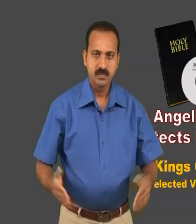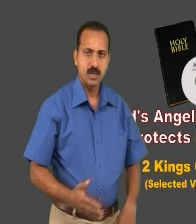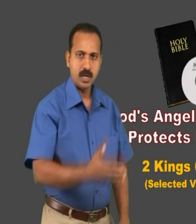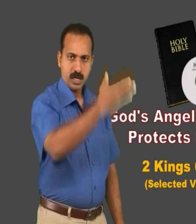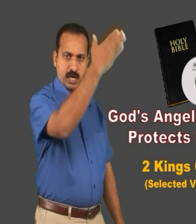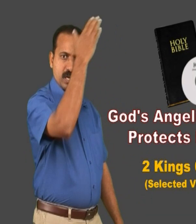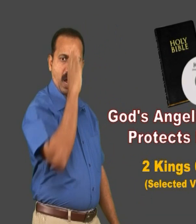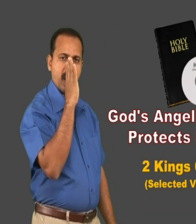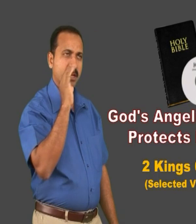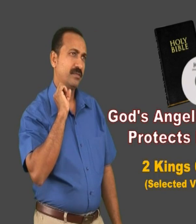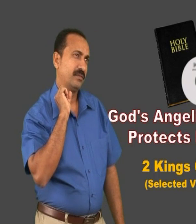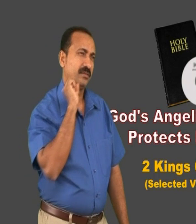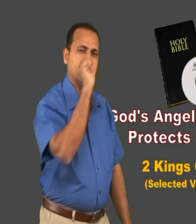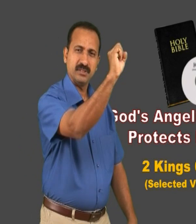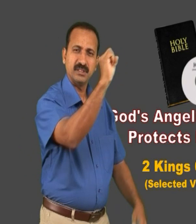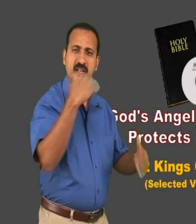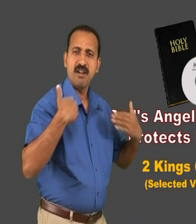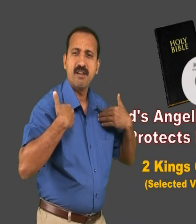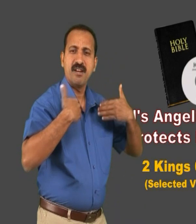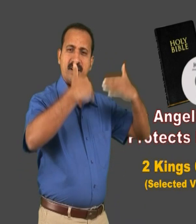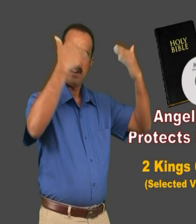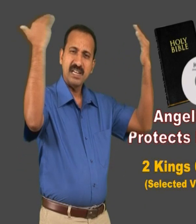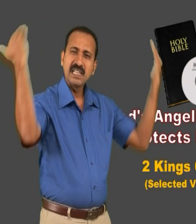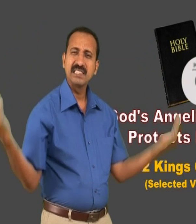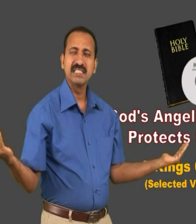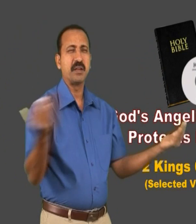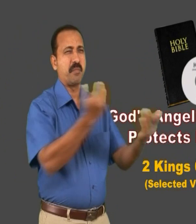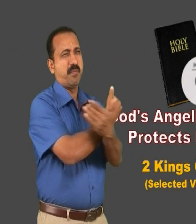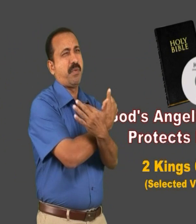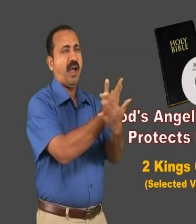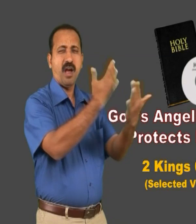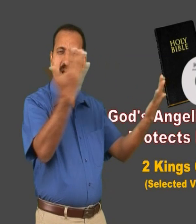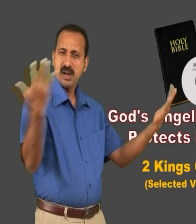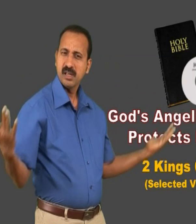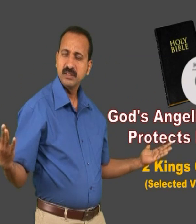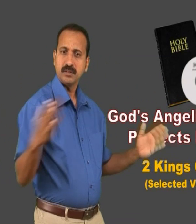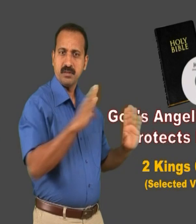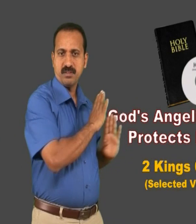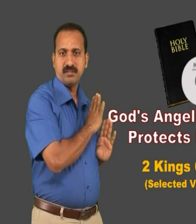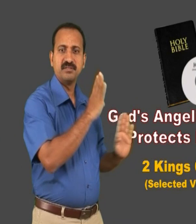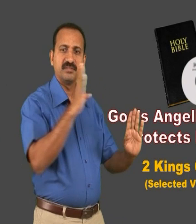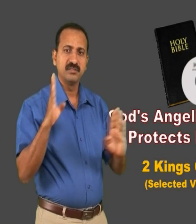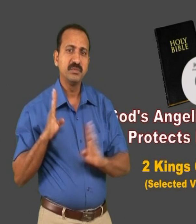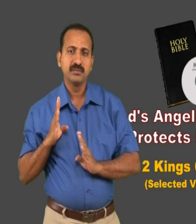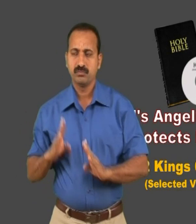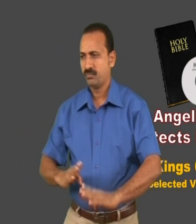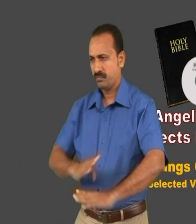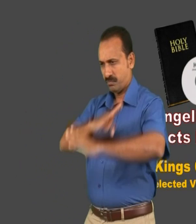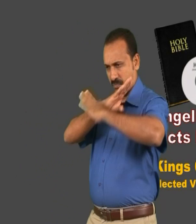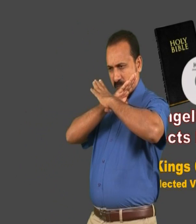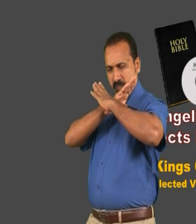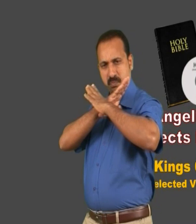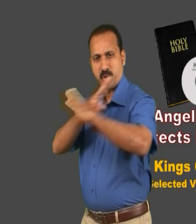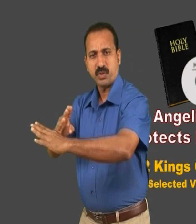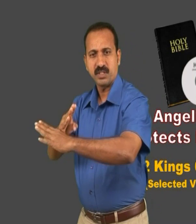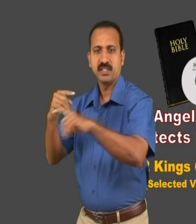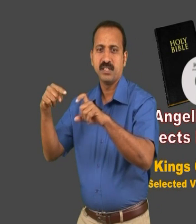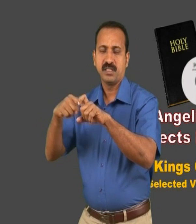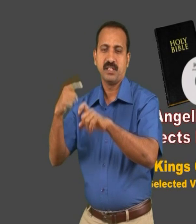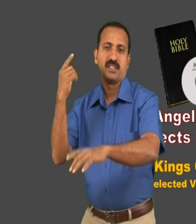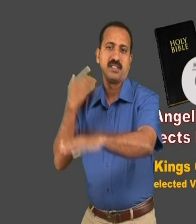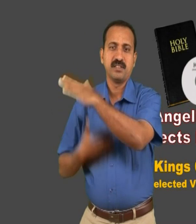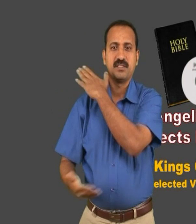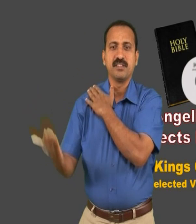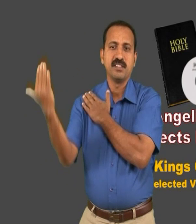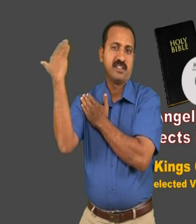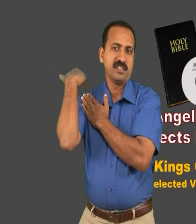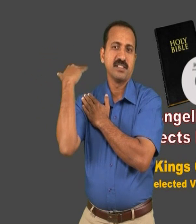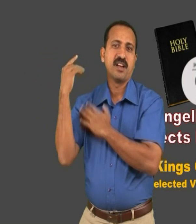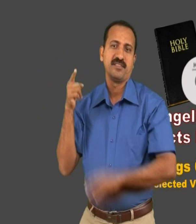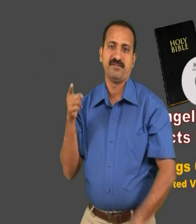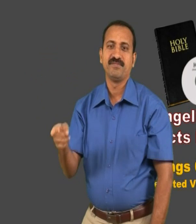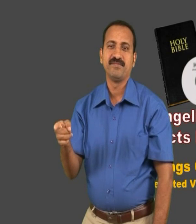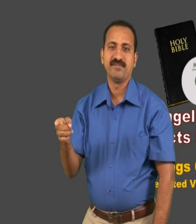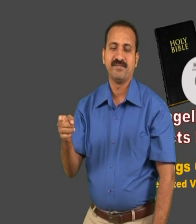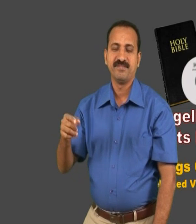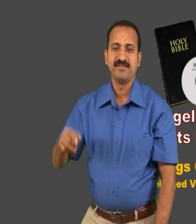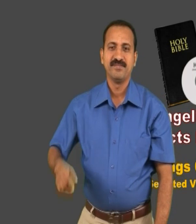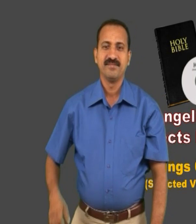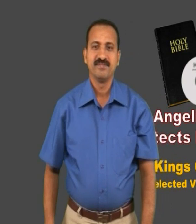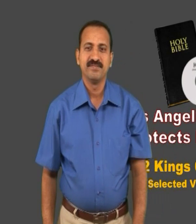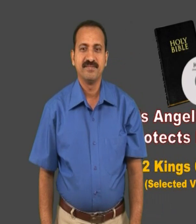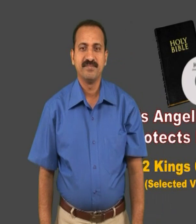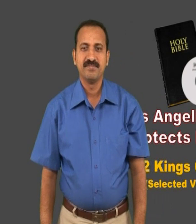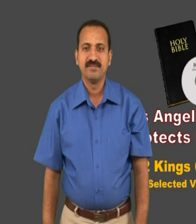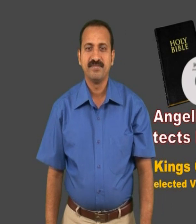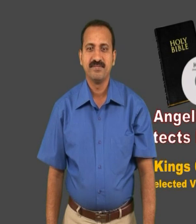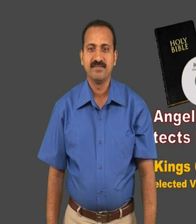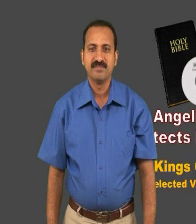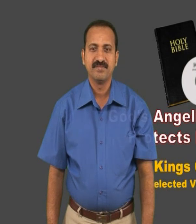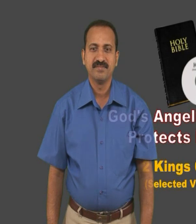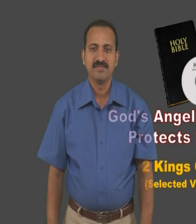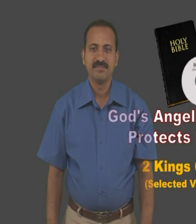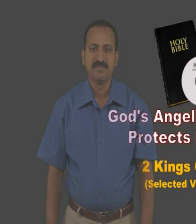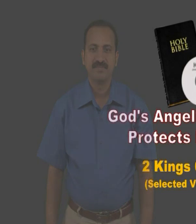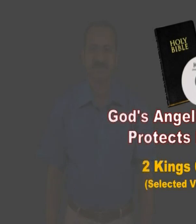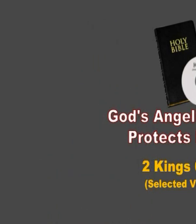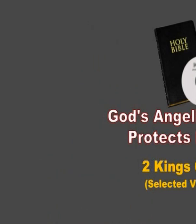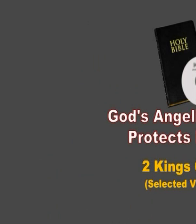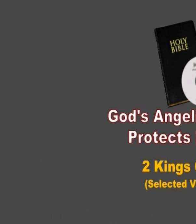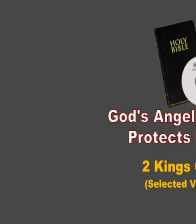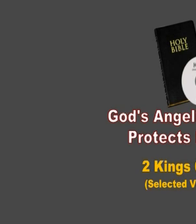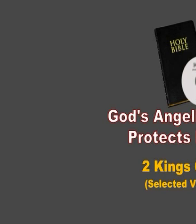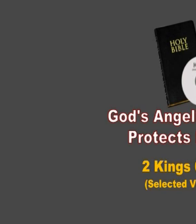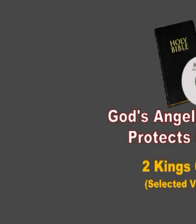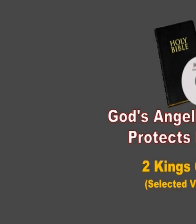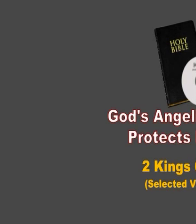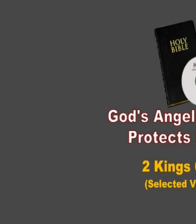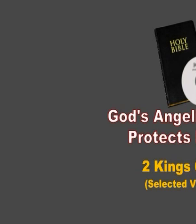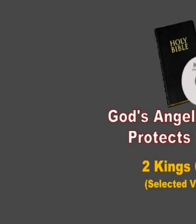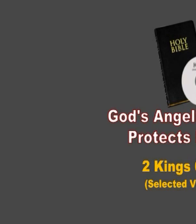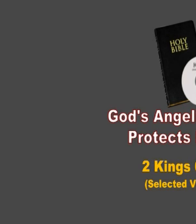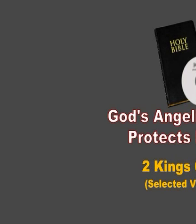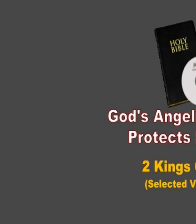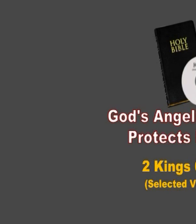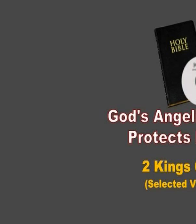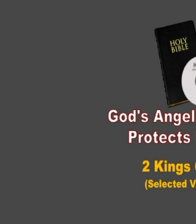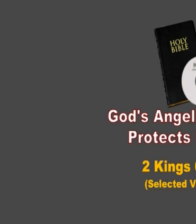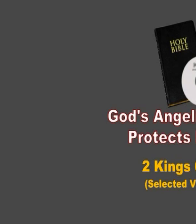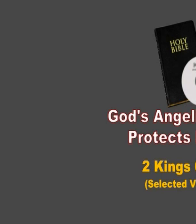God's angelic army protects Elisha